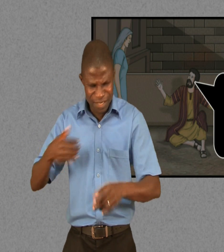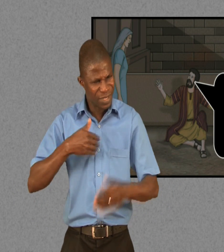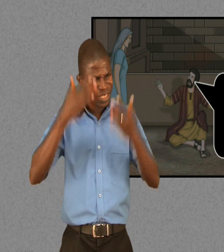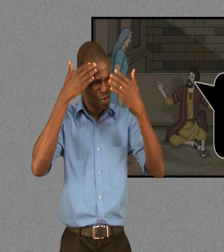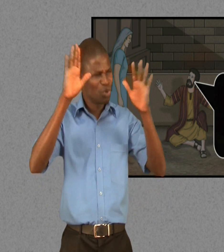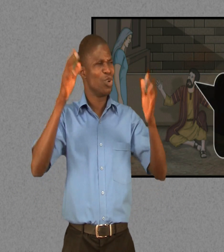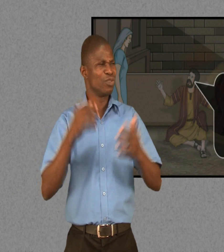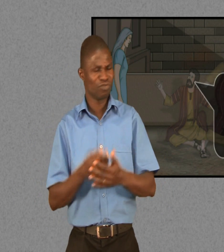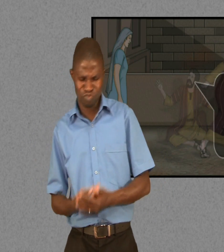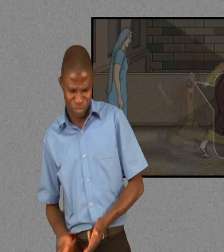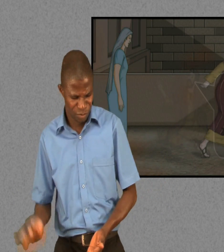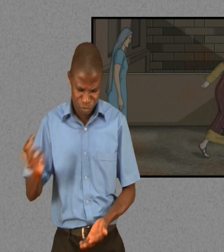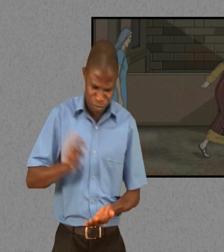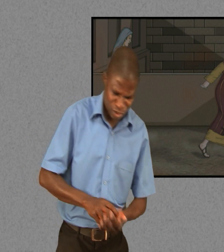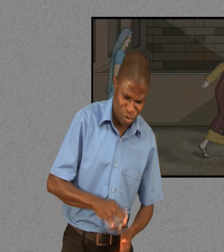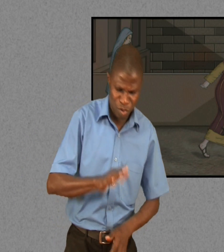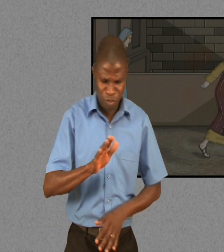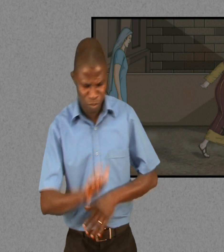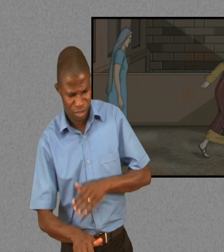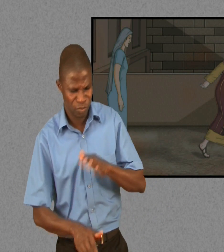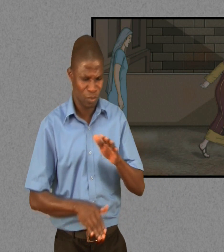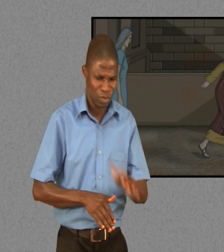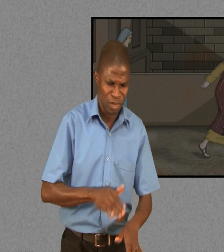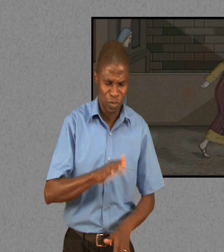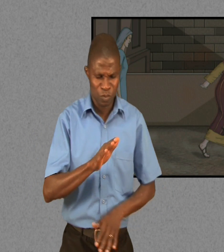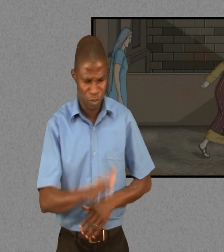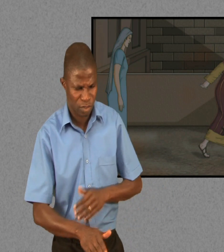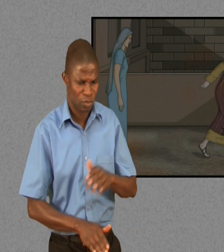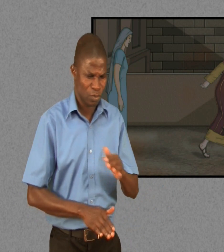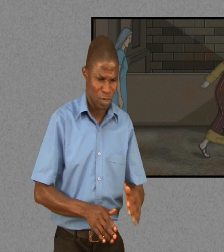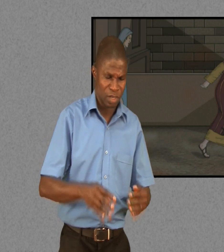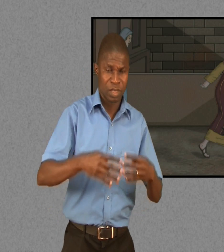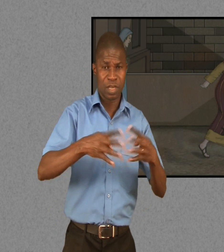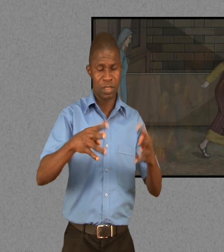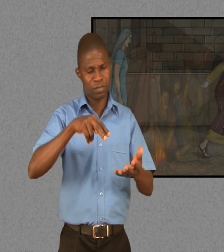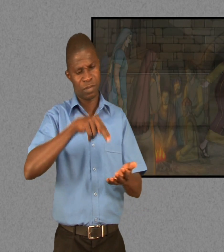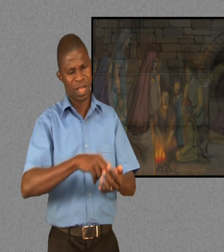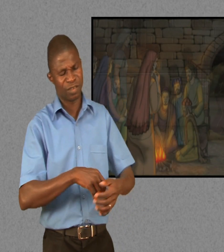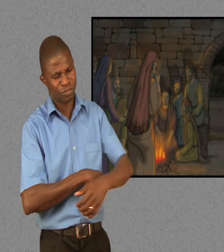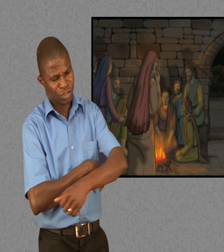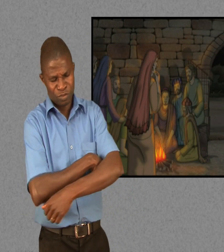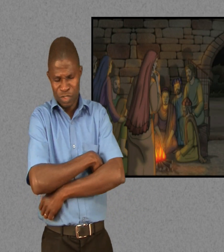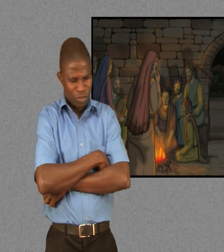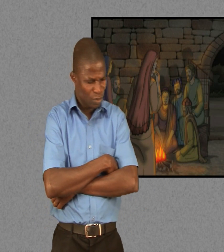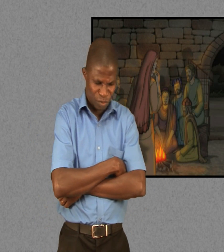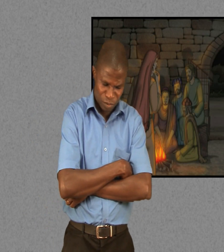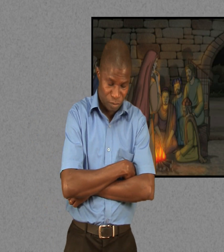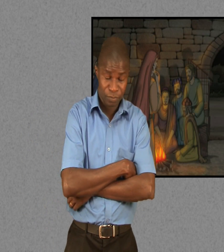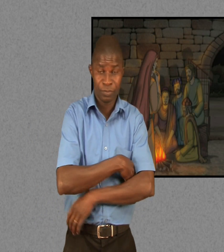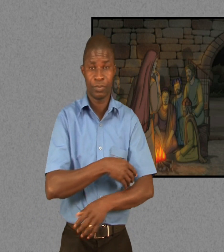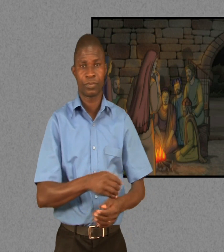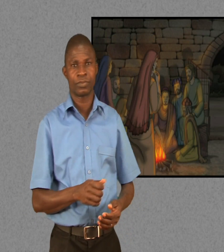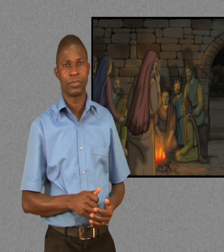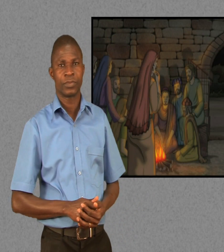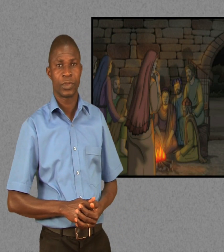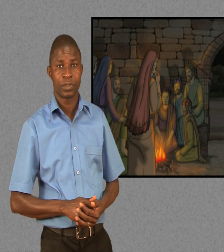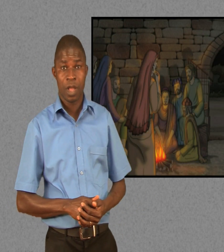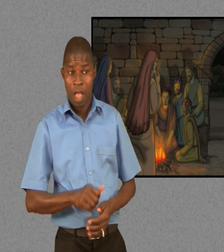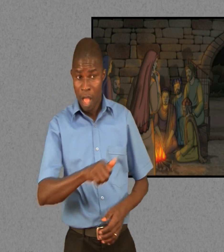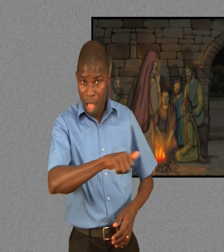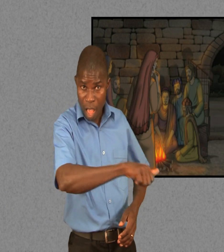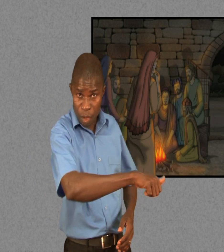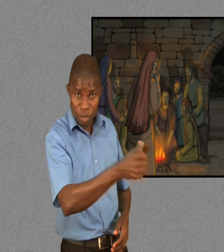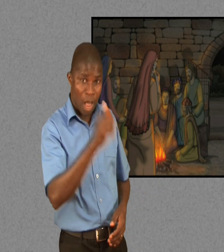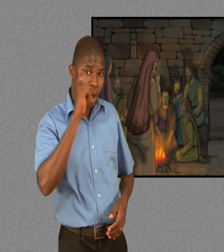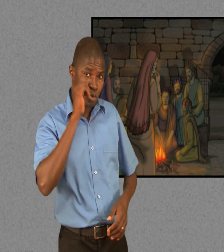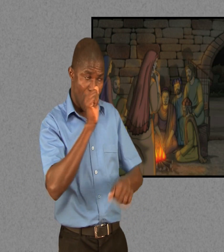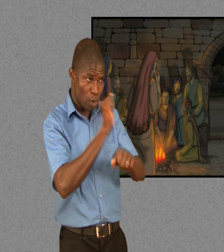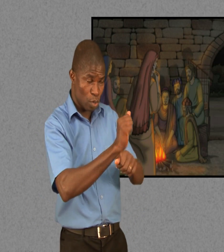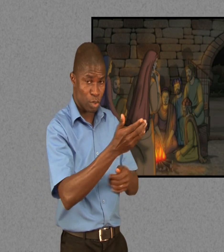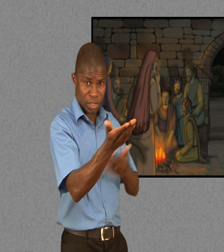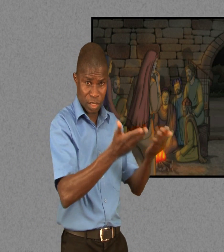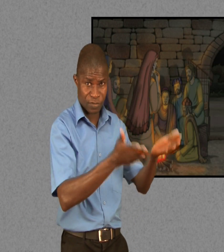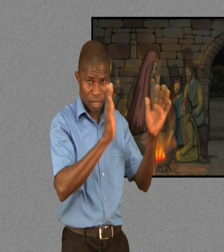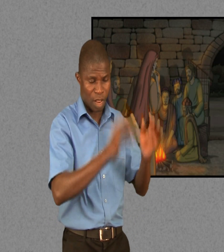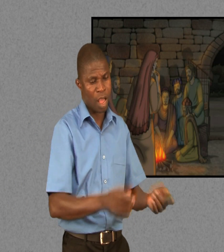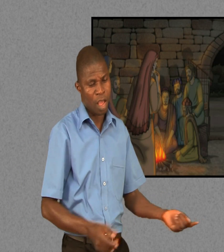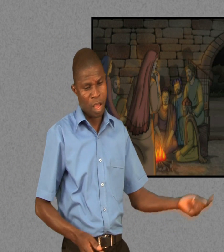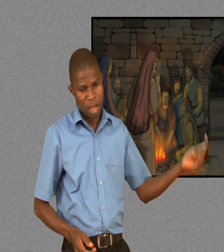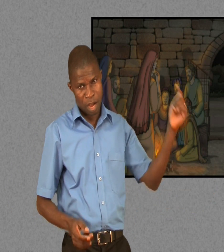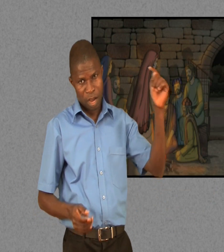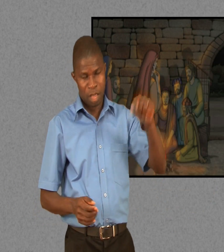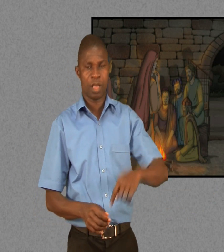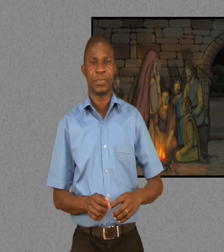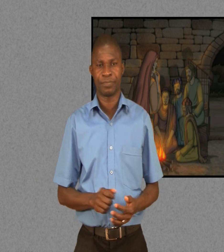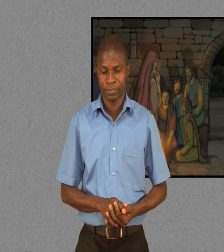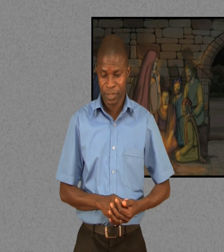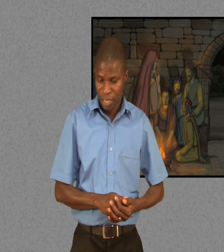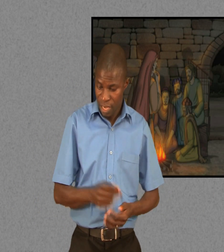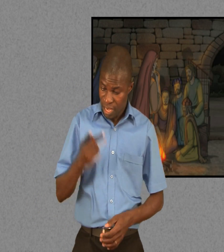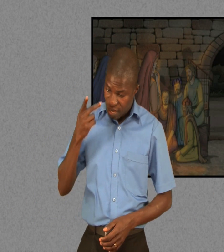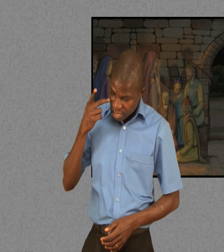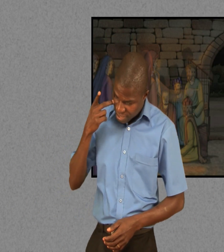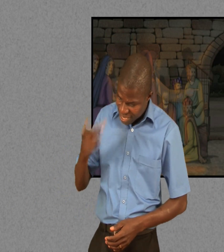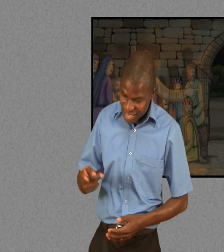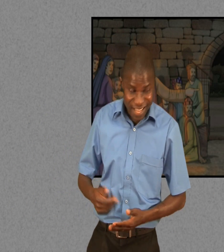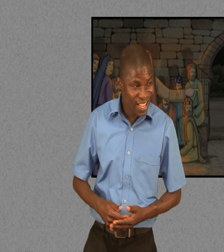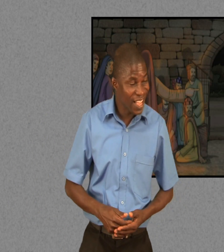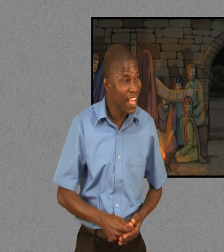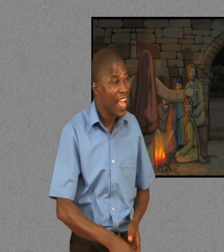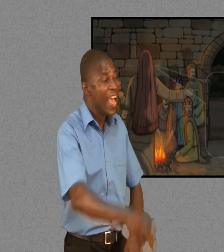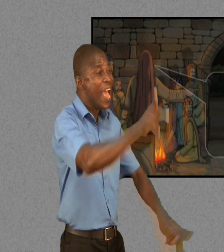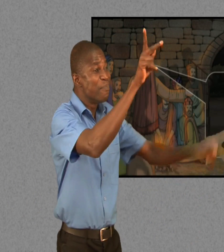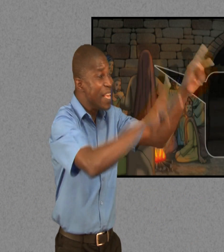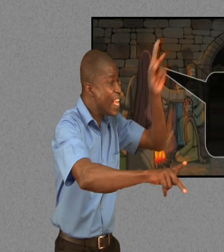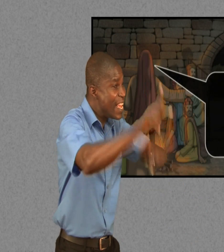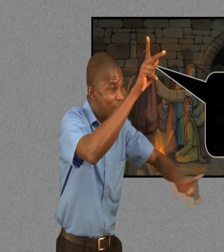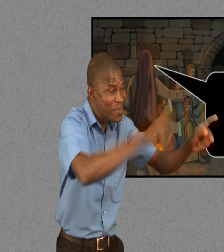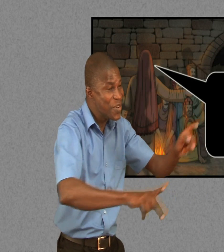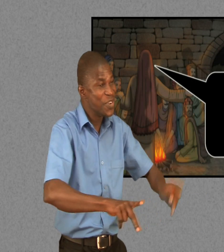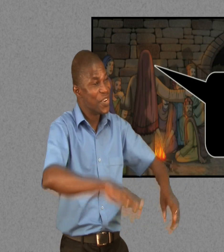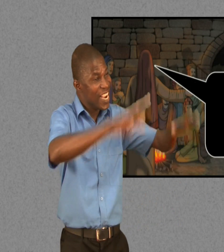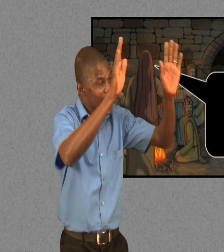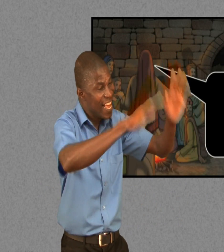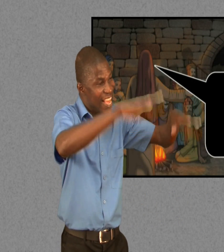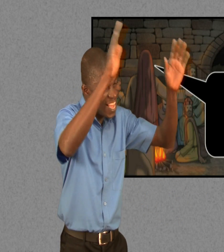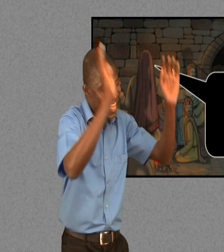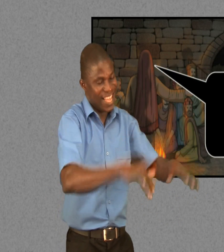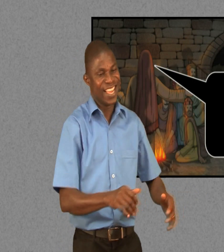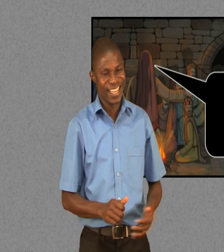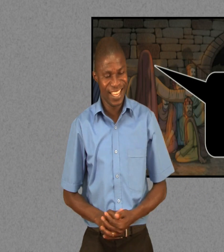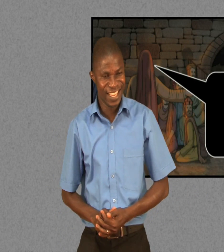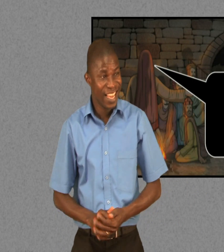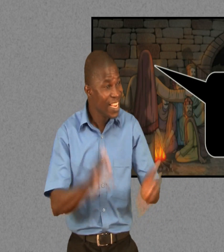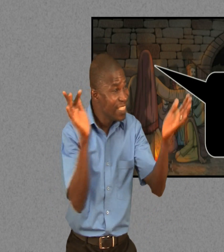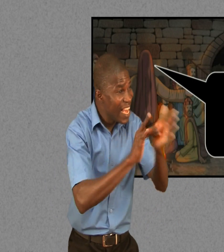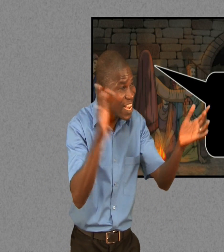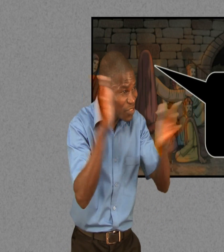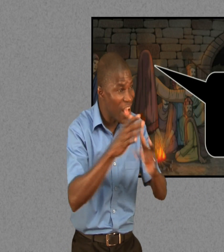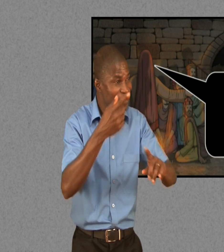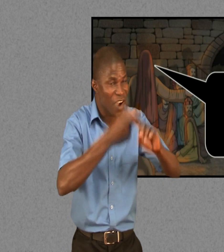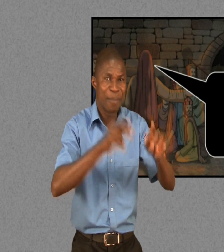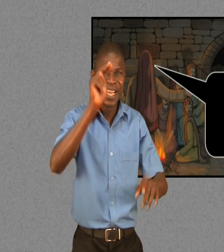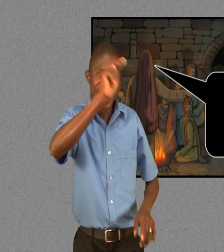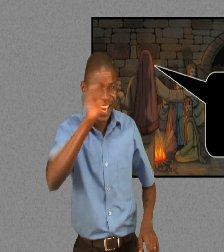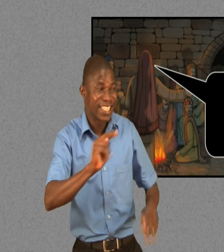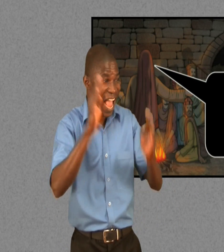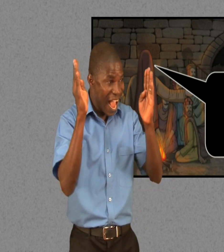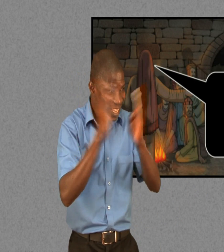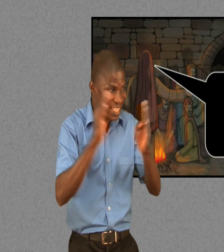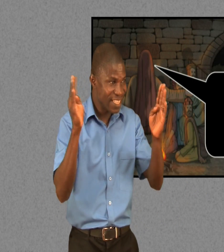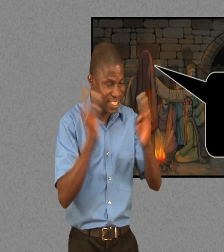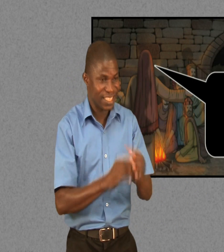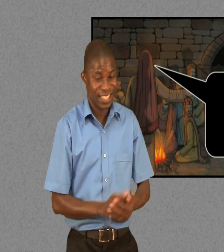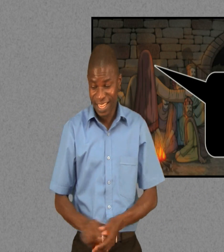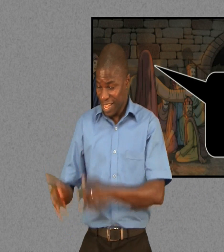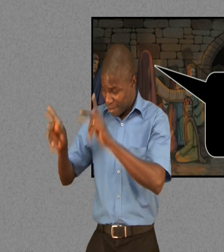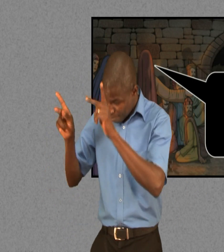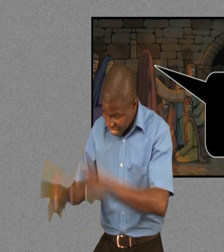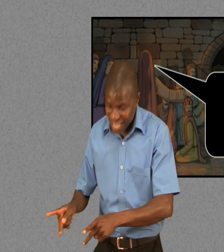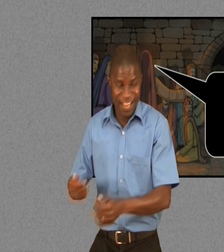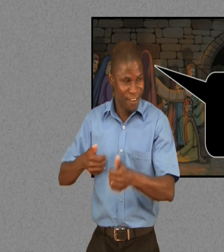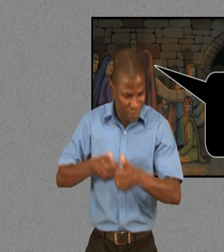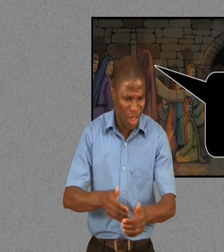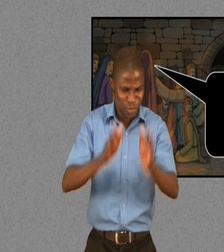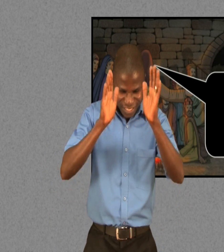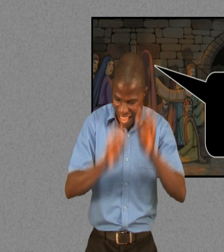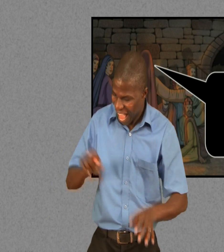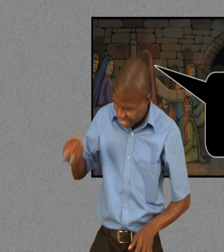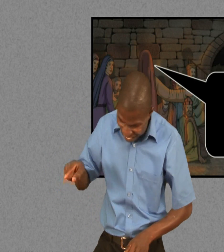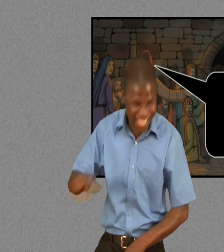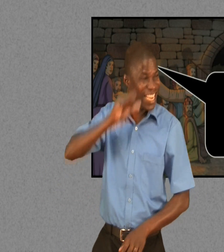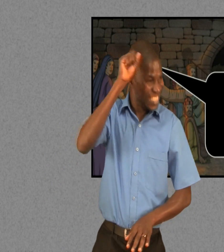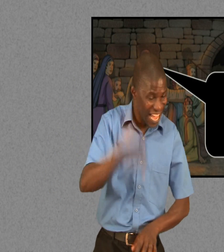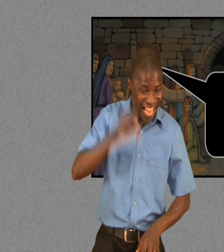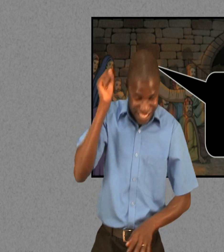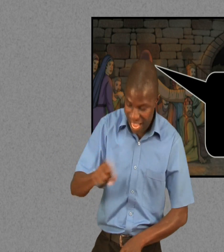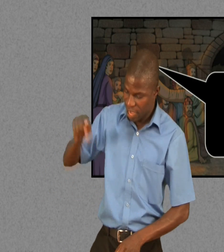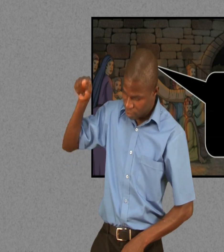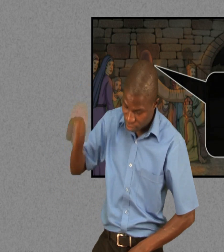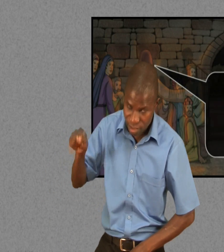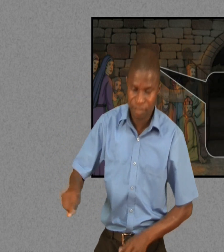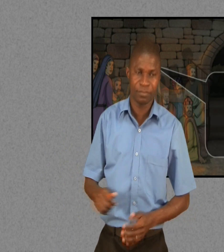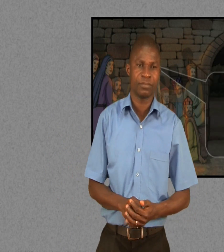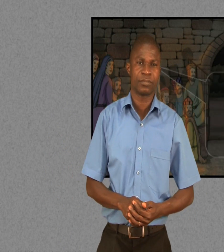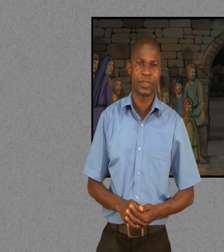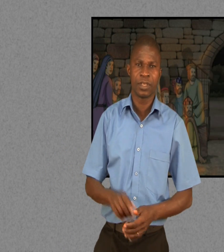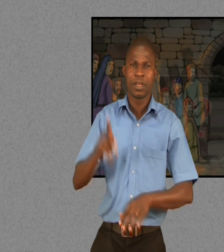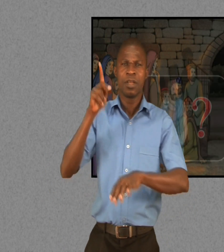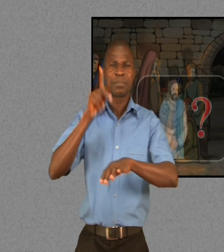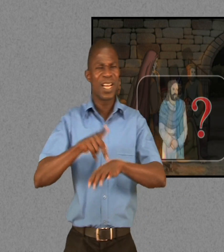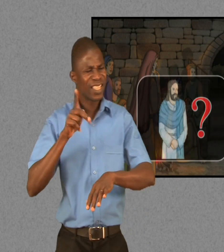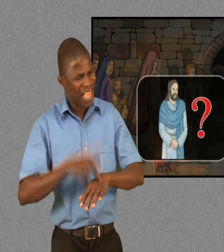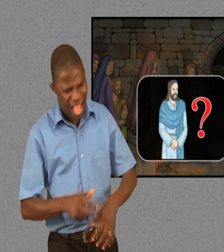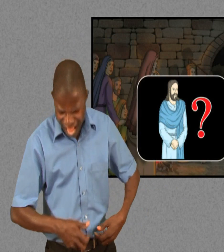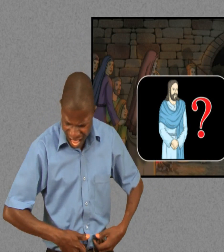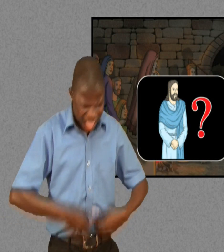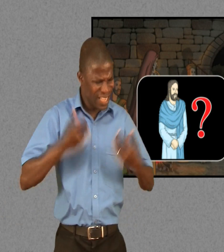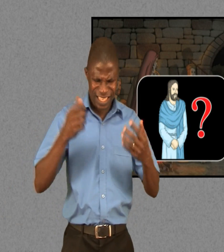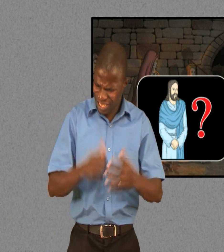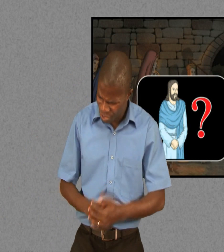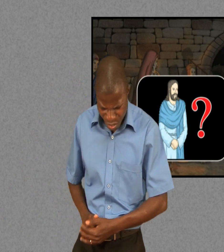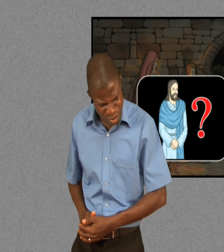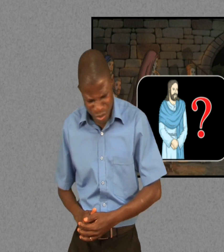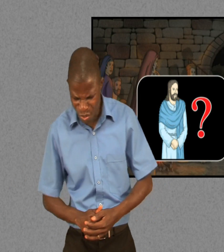When Peter had gone out to the gateway, another servant girl saw him and said to the people there, “This man was with Jesus of Nazareth.”